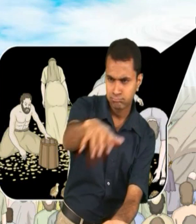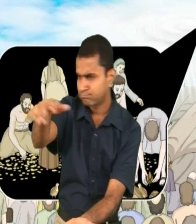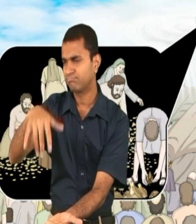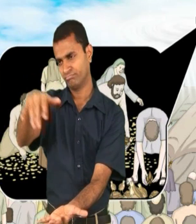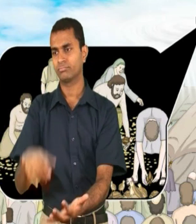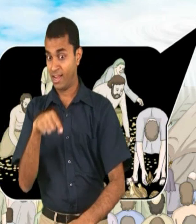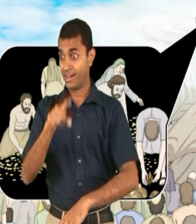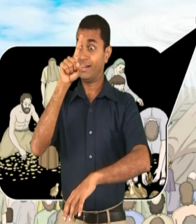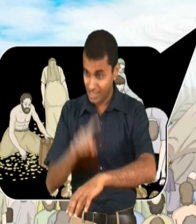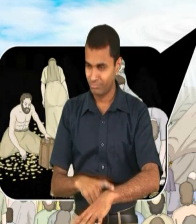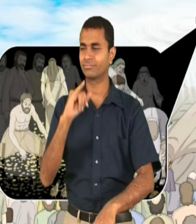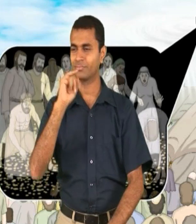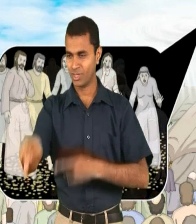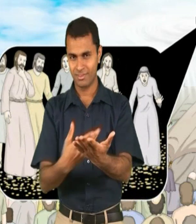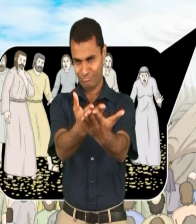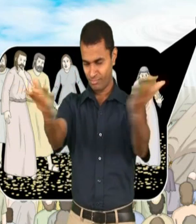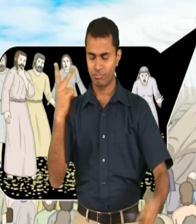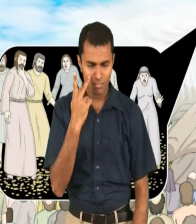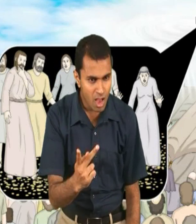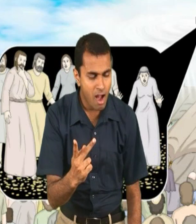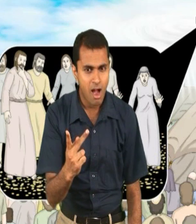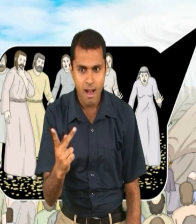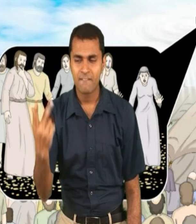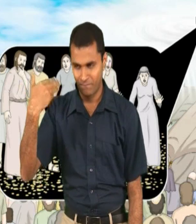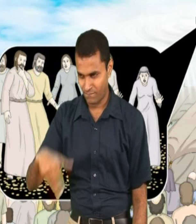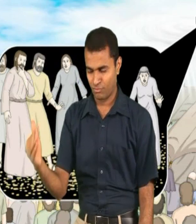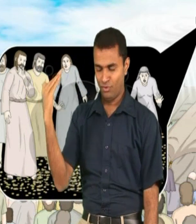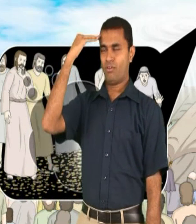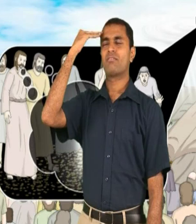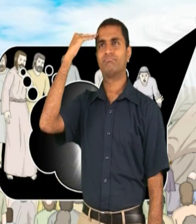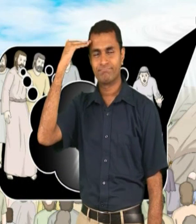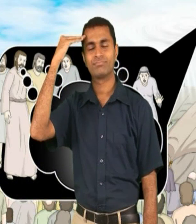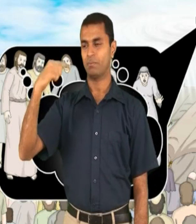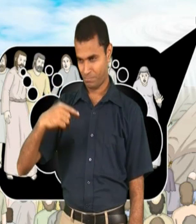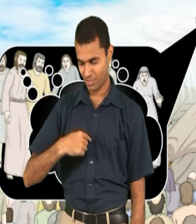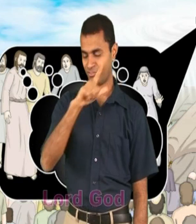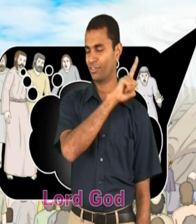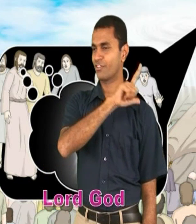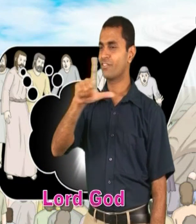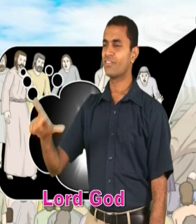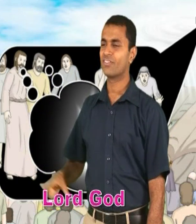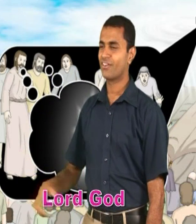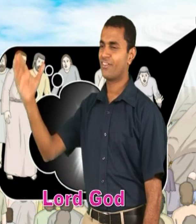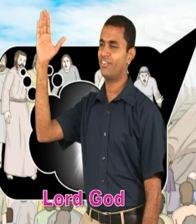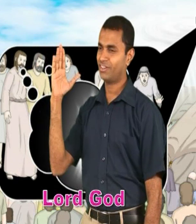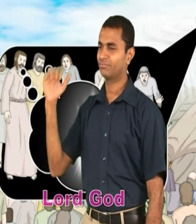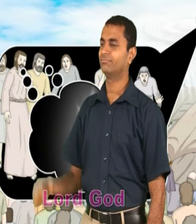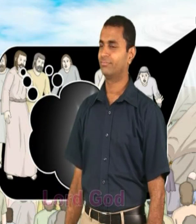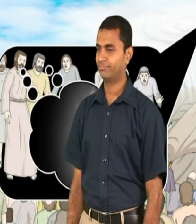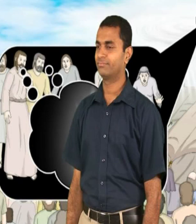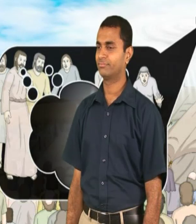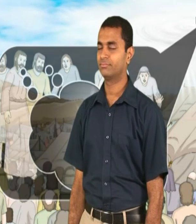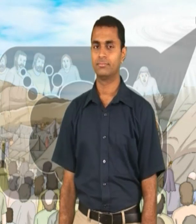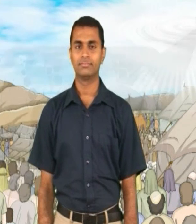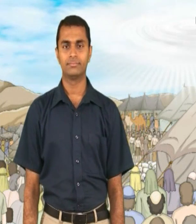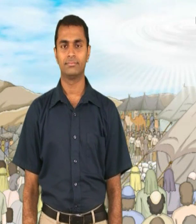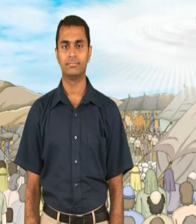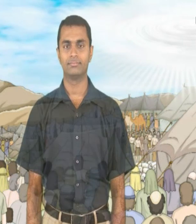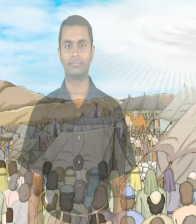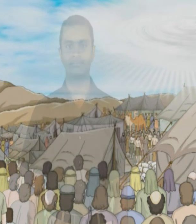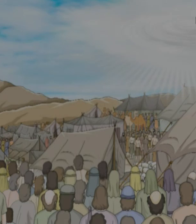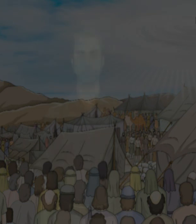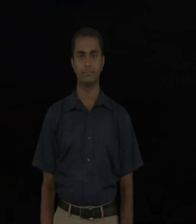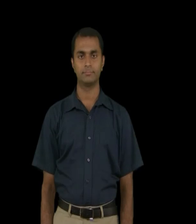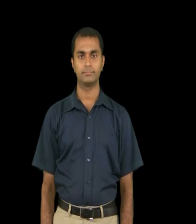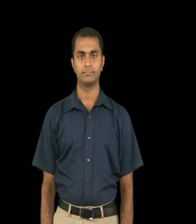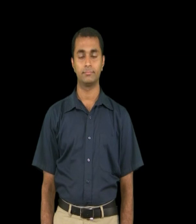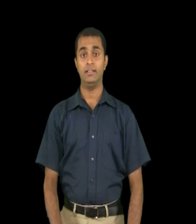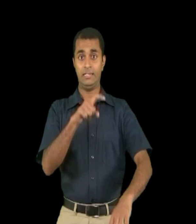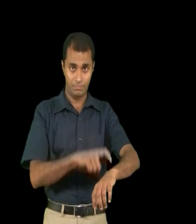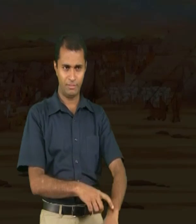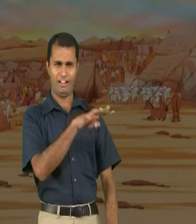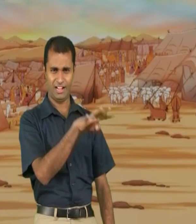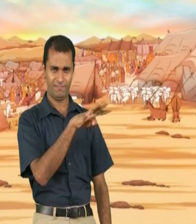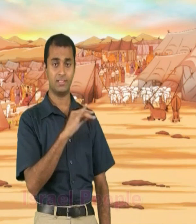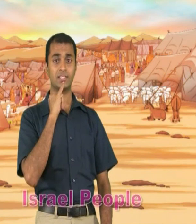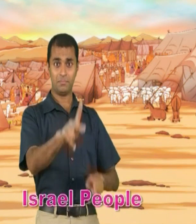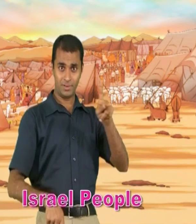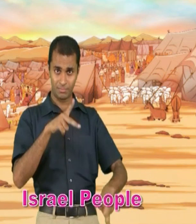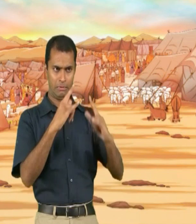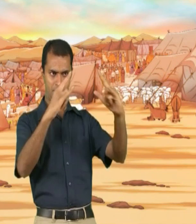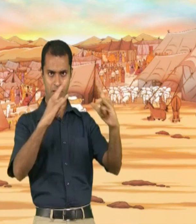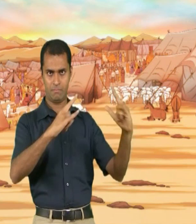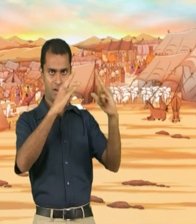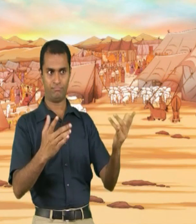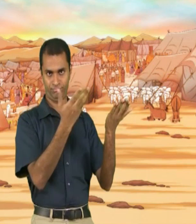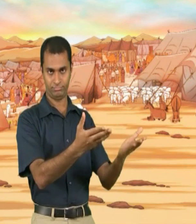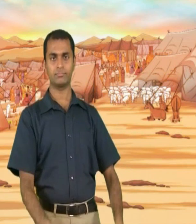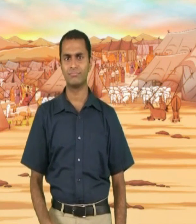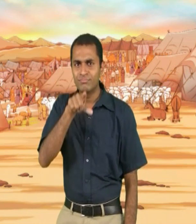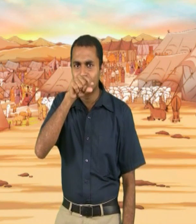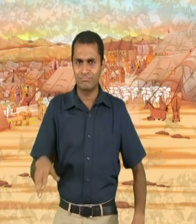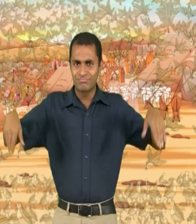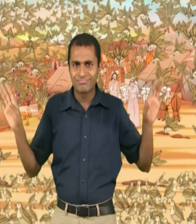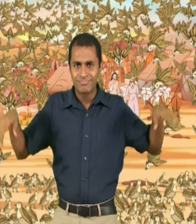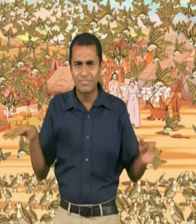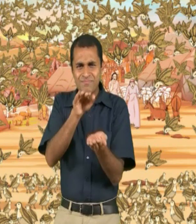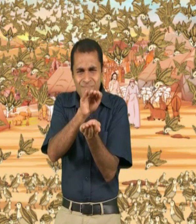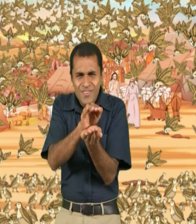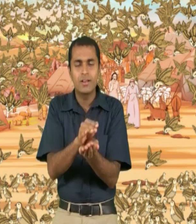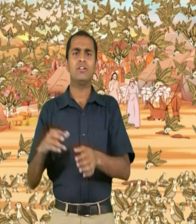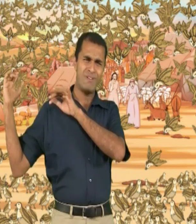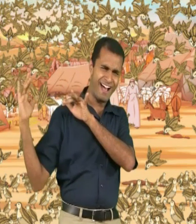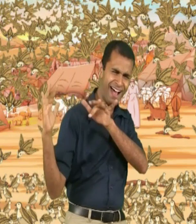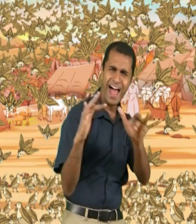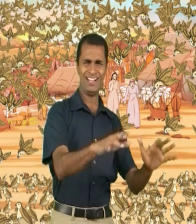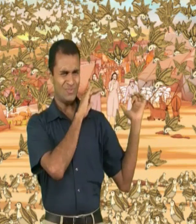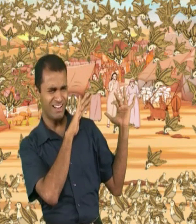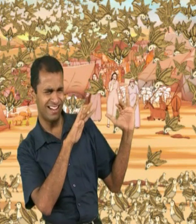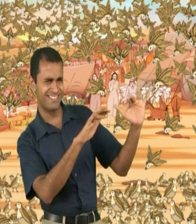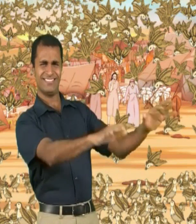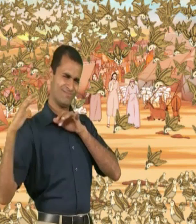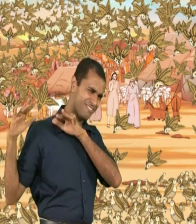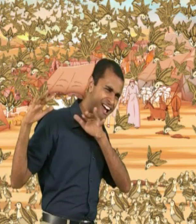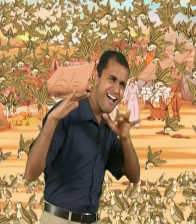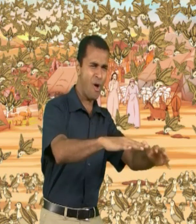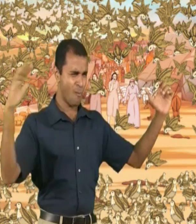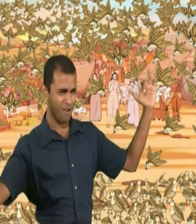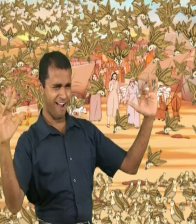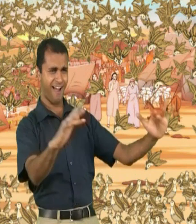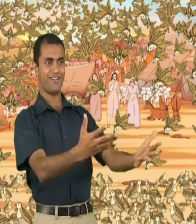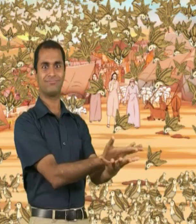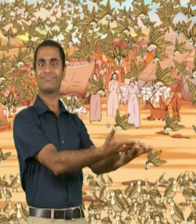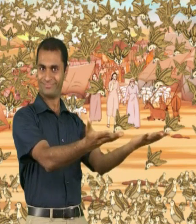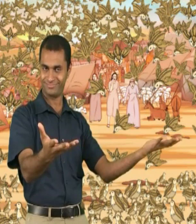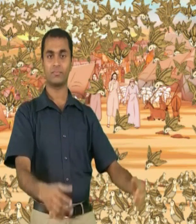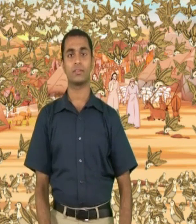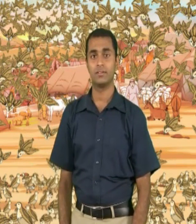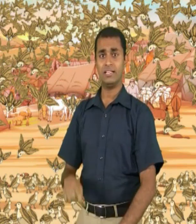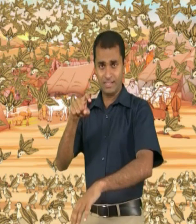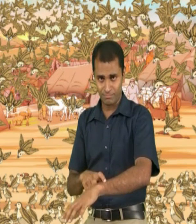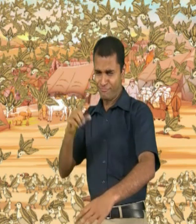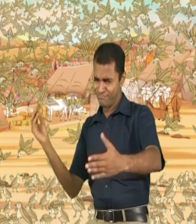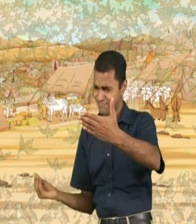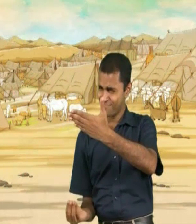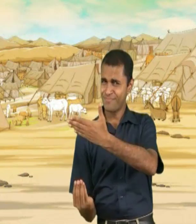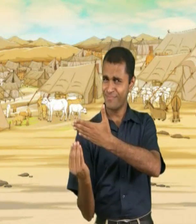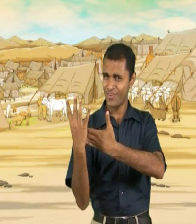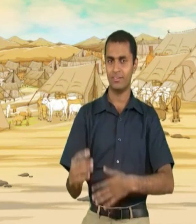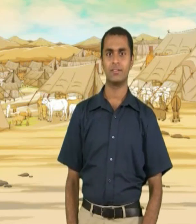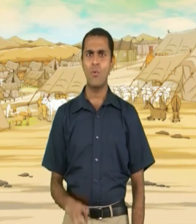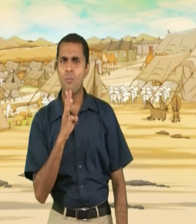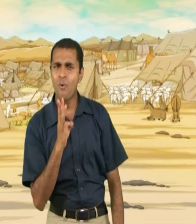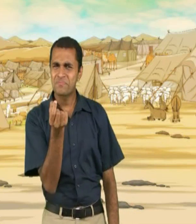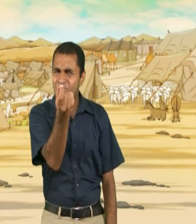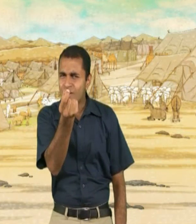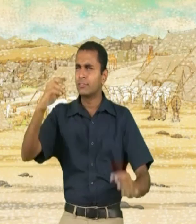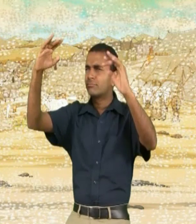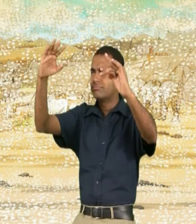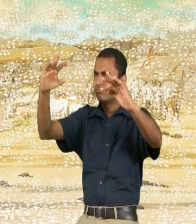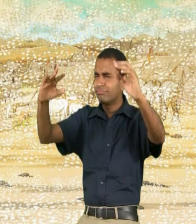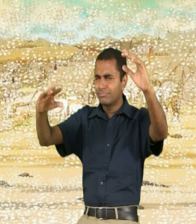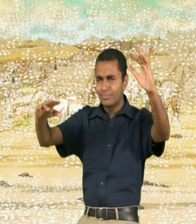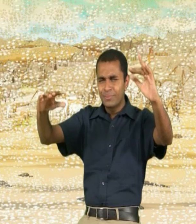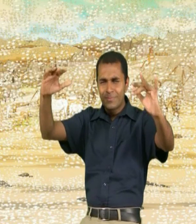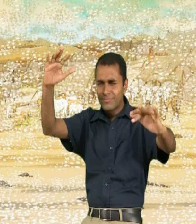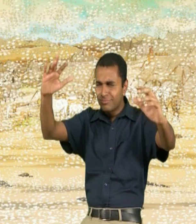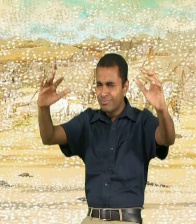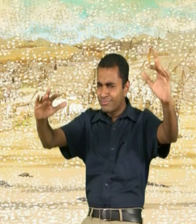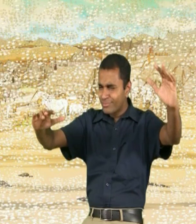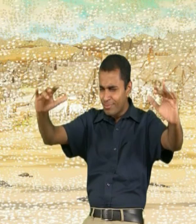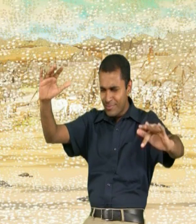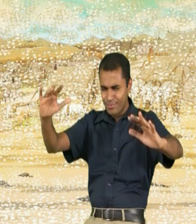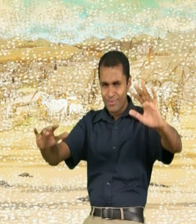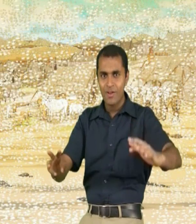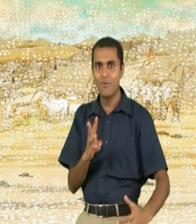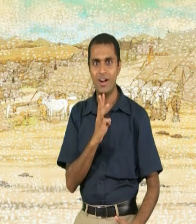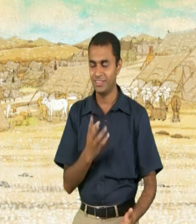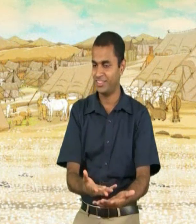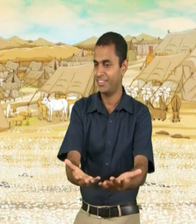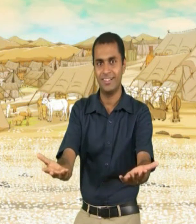Then you will know that I am the LORD your God.’” That evening quail came and covered the camp, and in the morning there was a layer of dew around the camp.